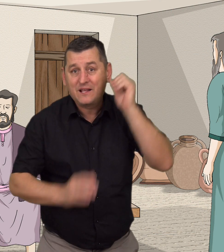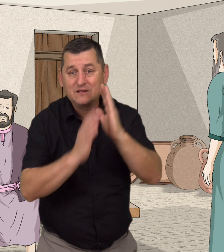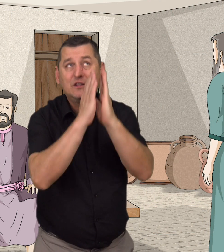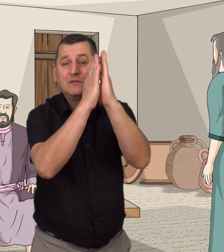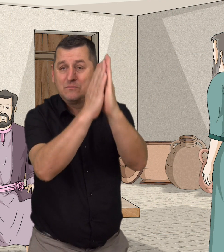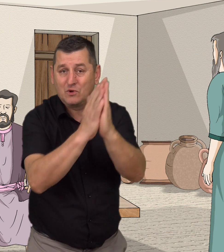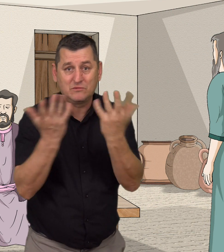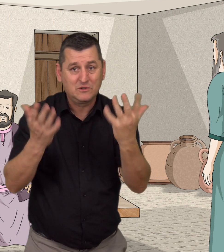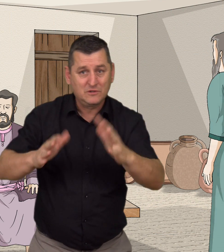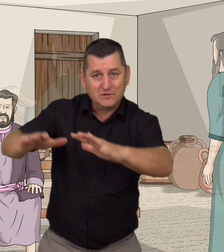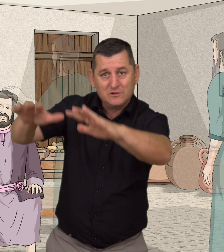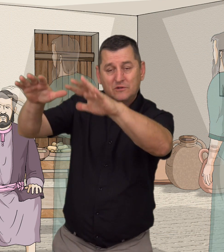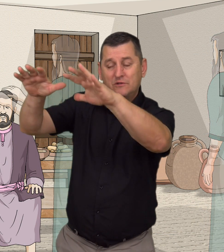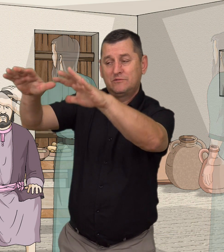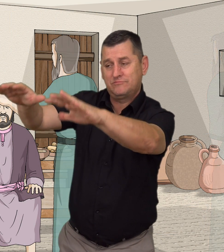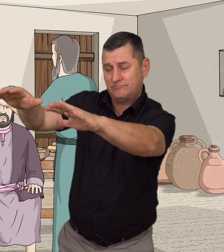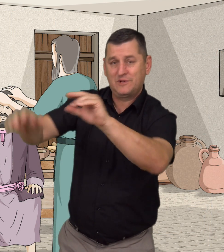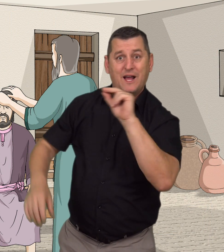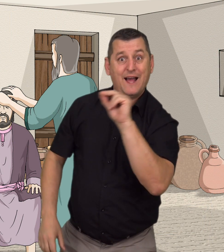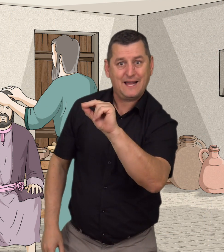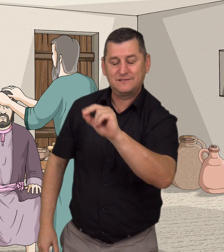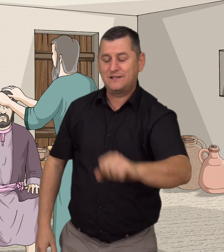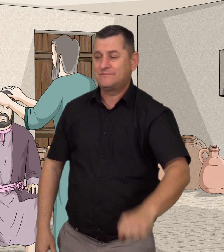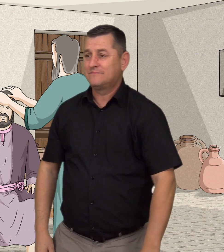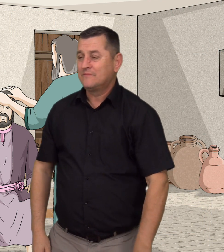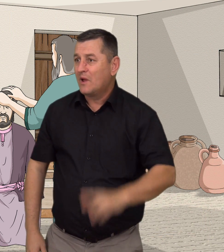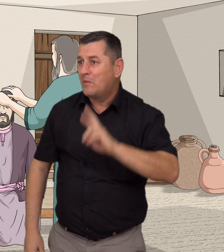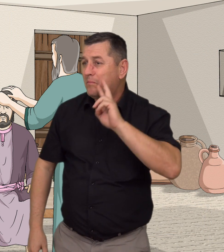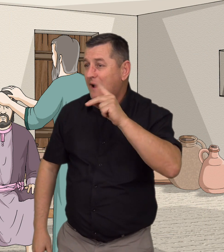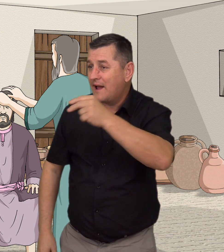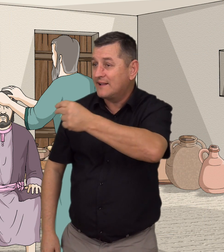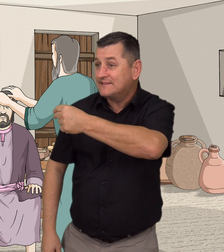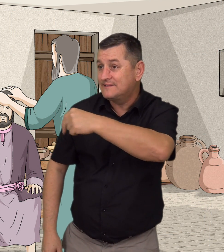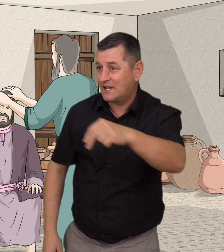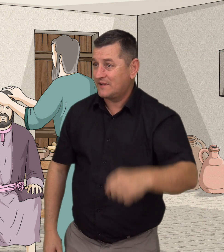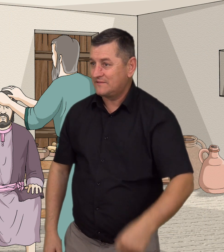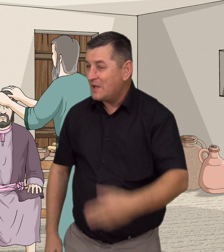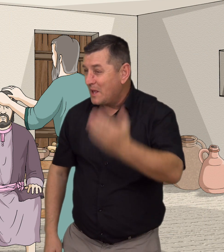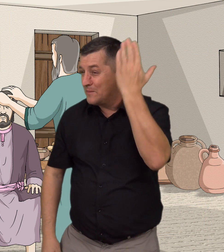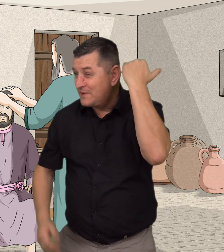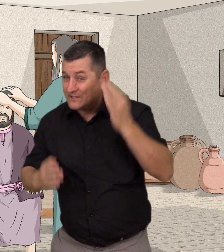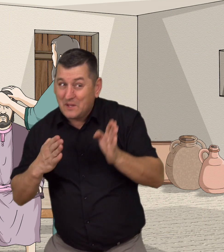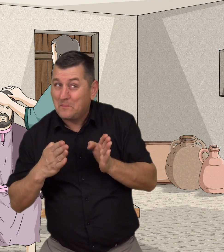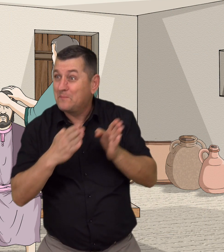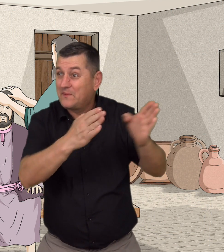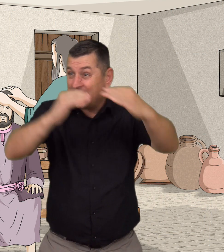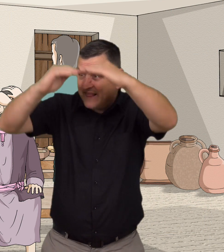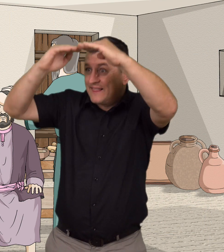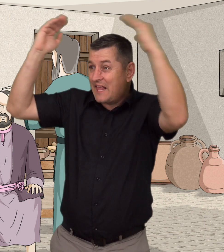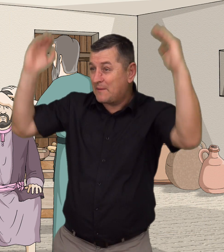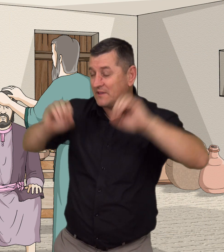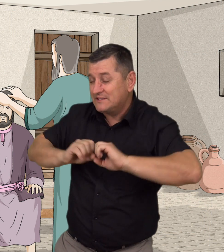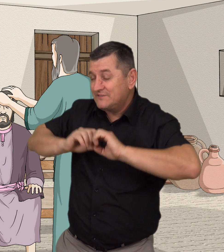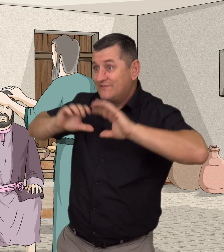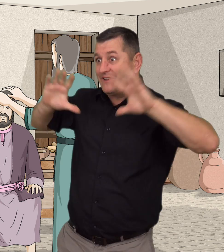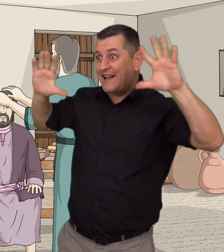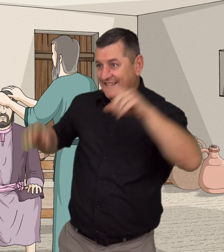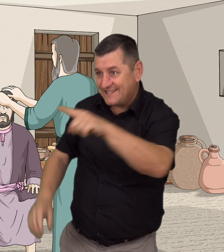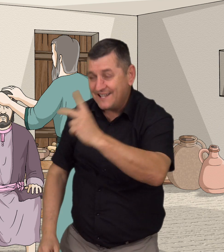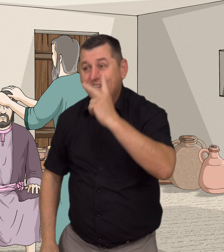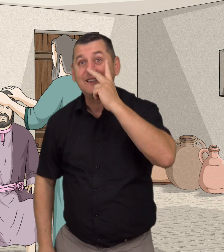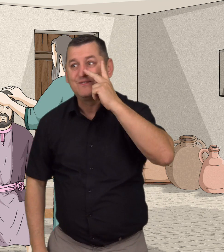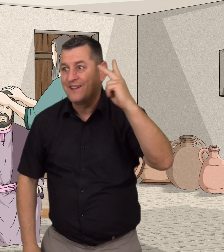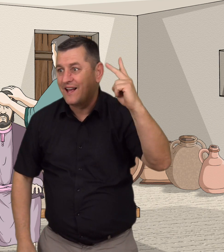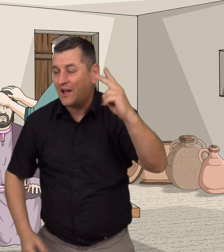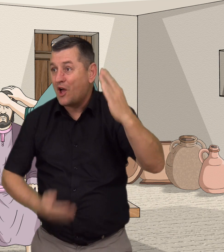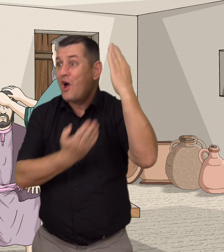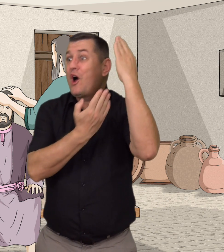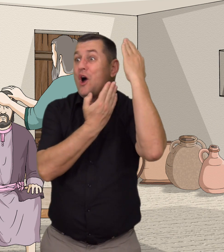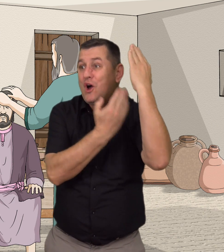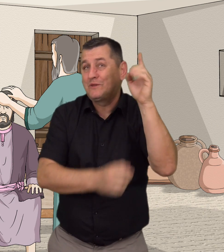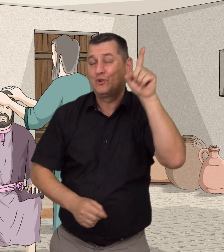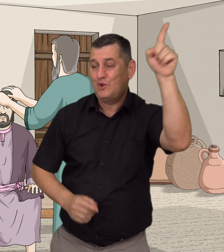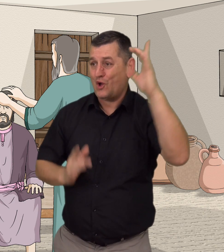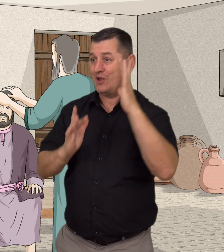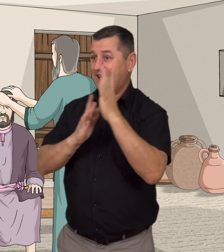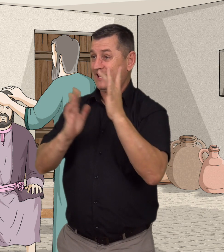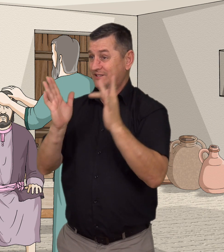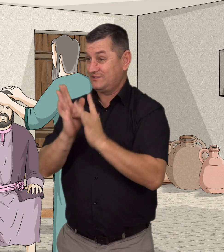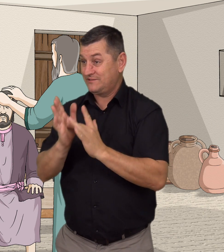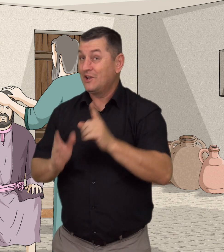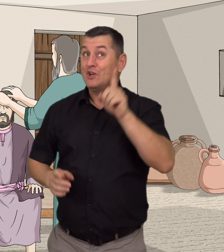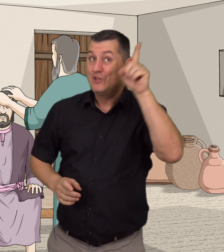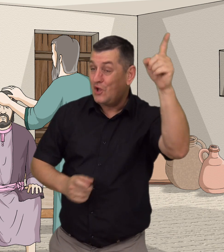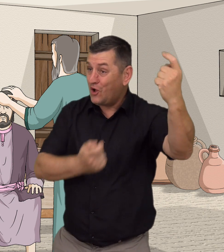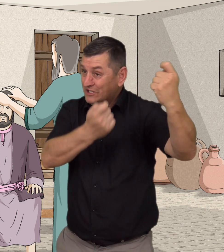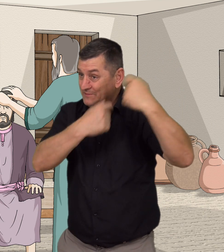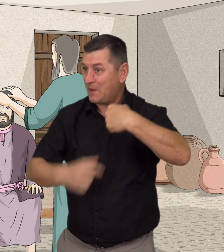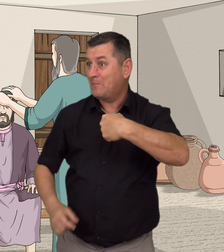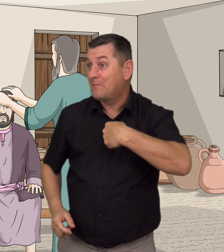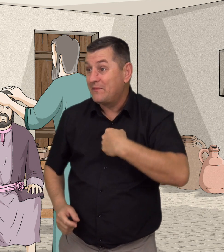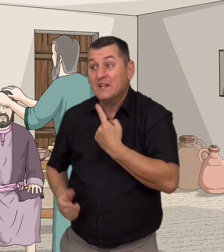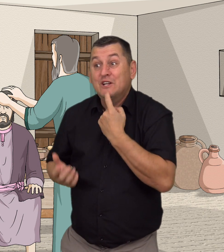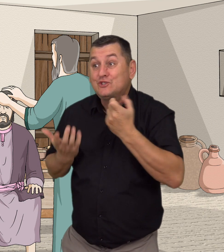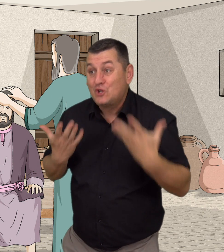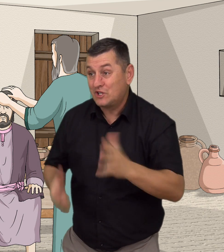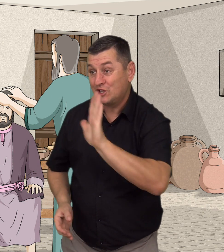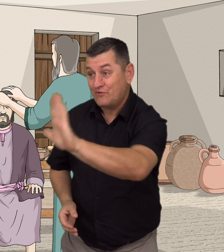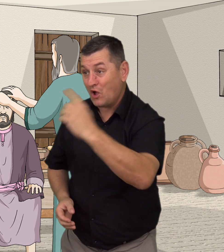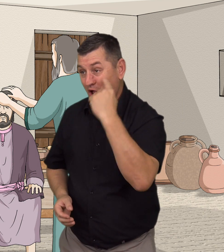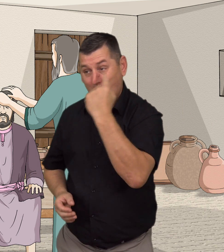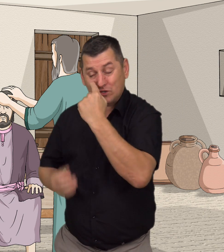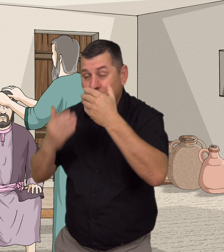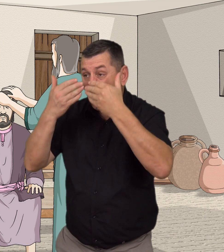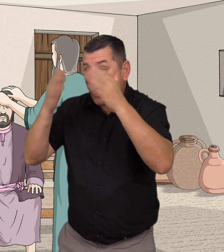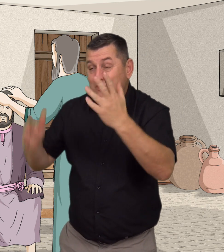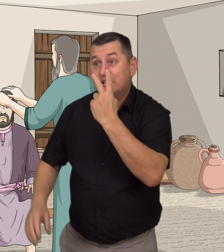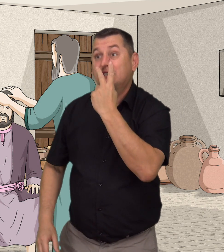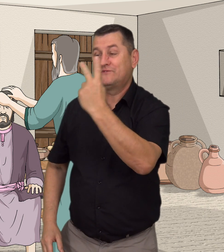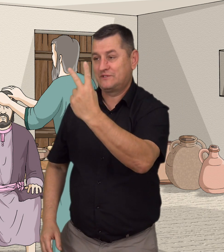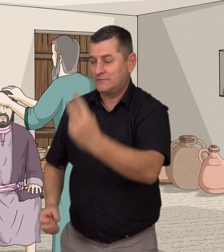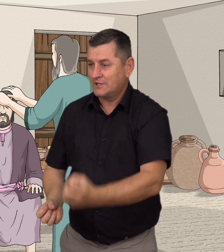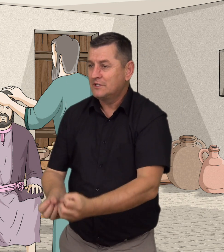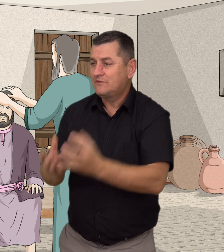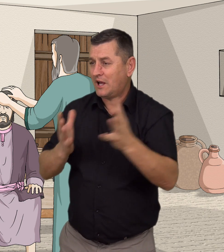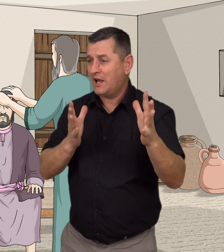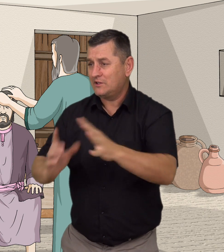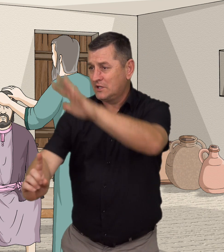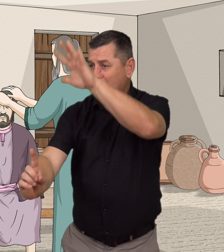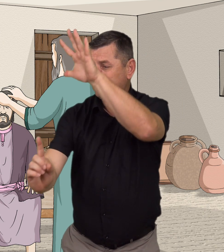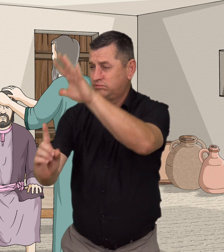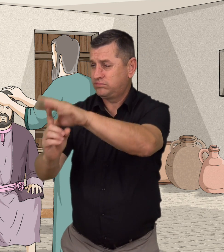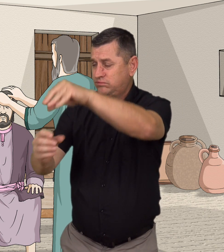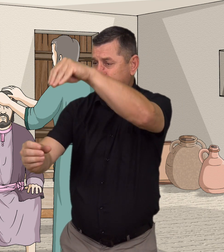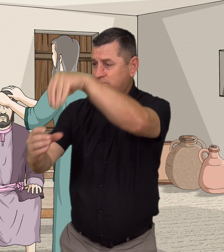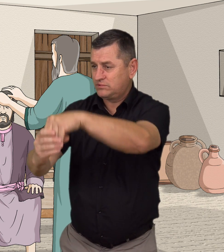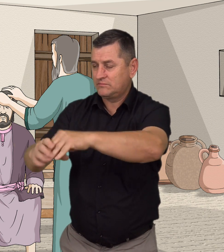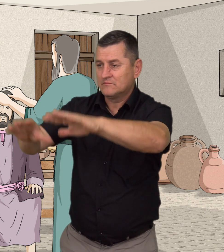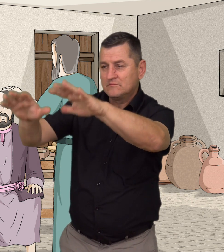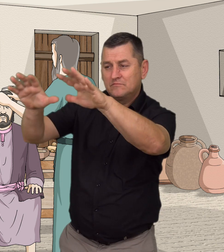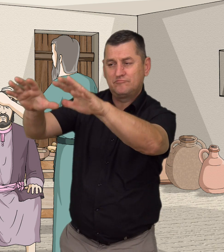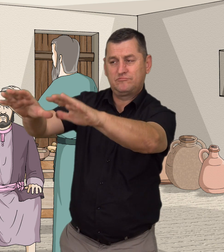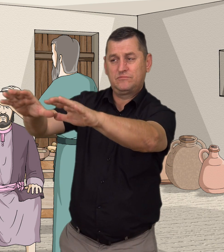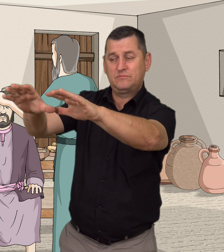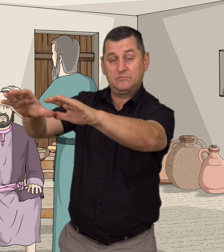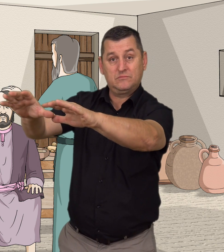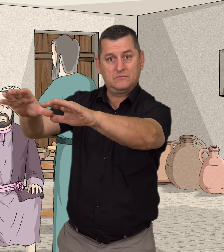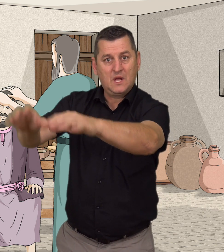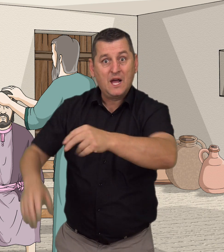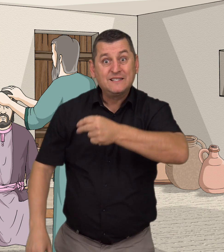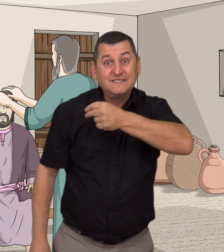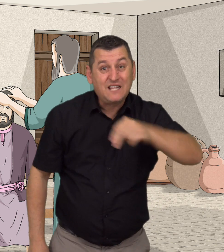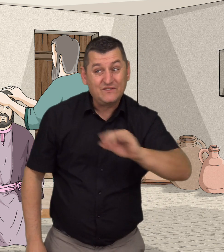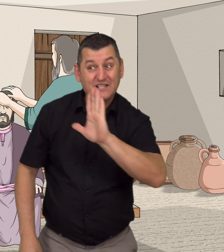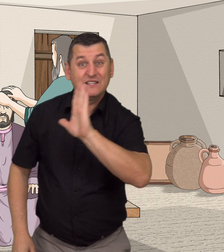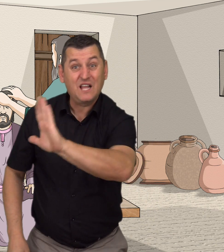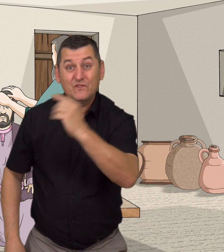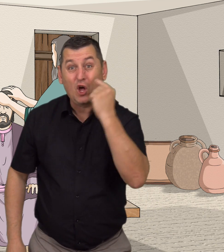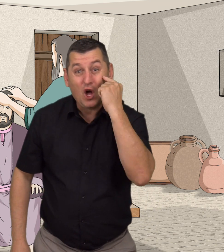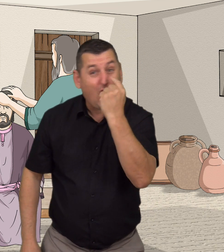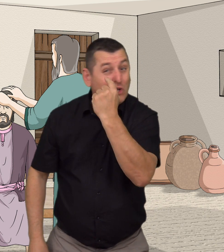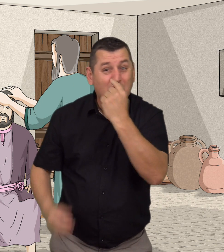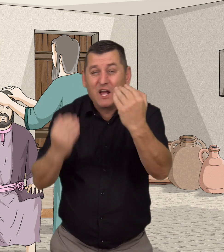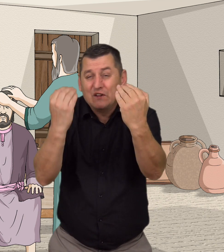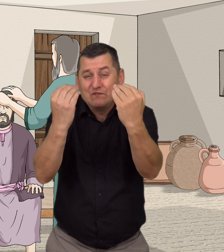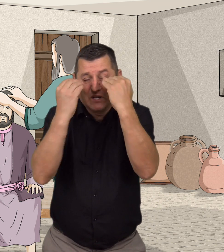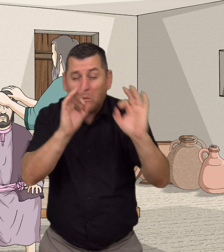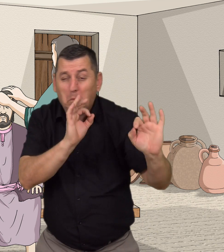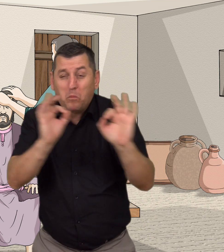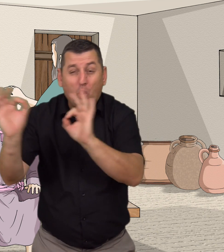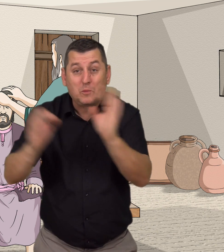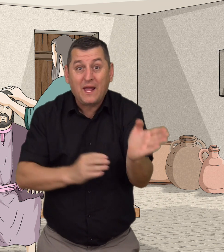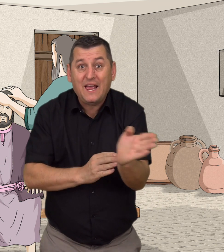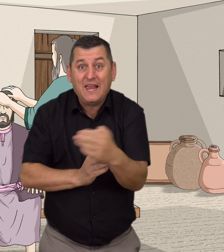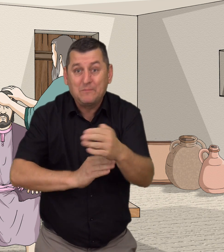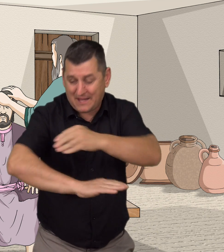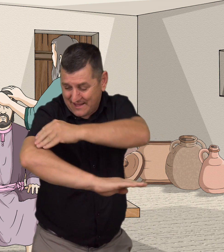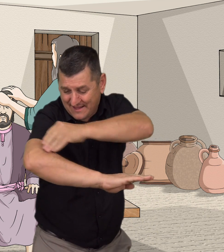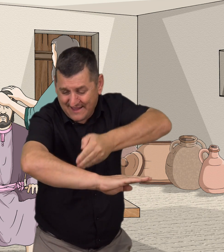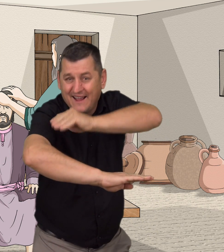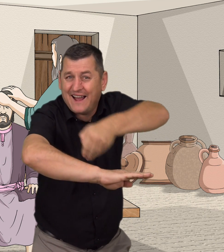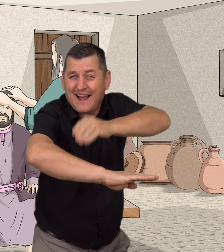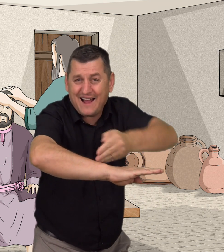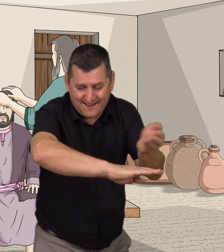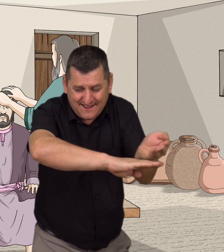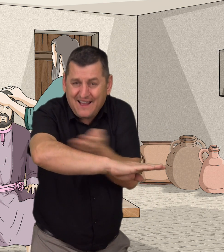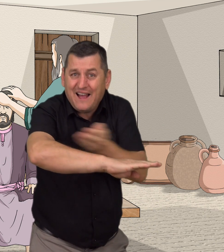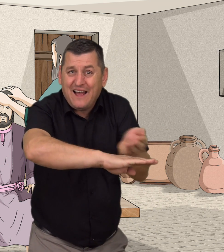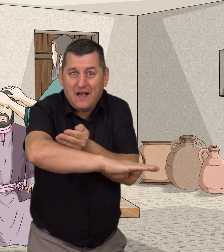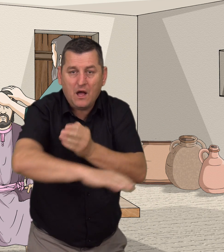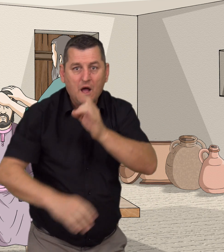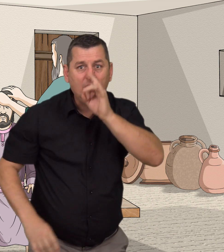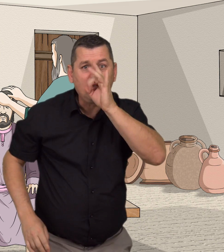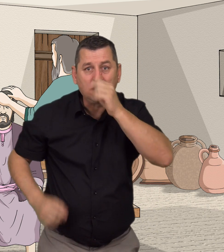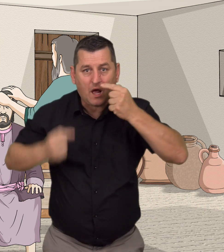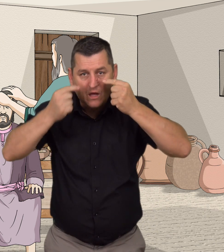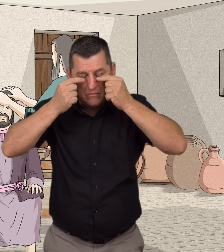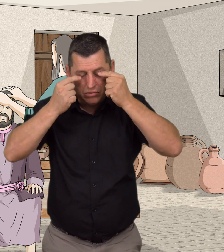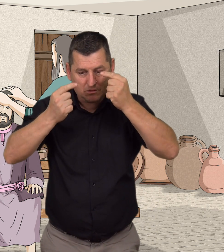“Brother Saul,” he said, “the Lord Jesus, who appeared to you on the road as you were coming here, has sent me so that you may see again and be filled with the Holy Spirit.”